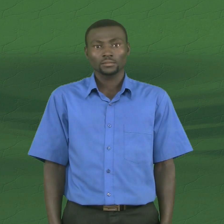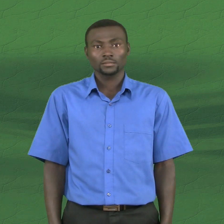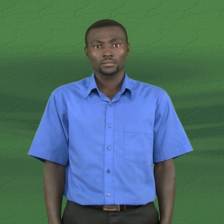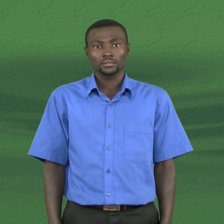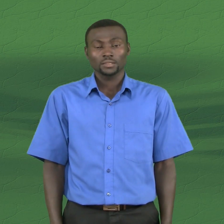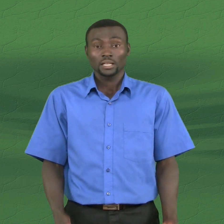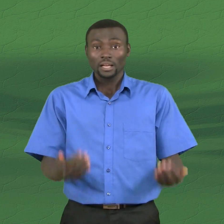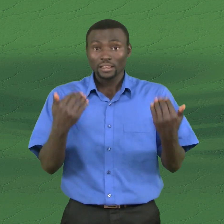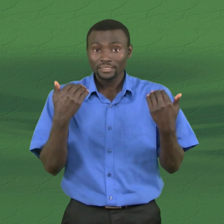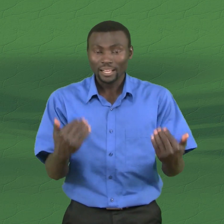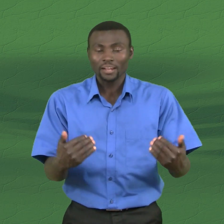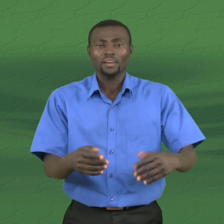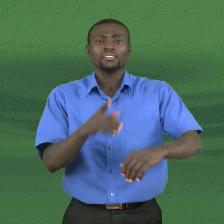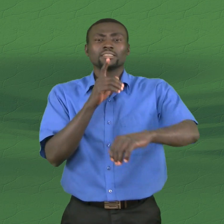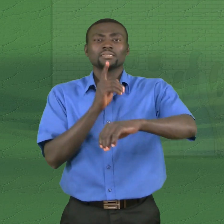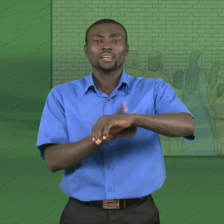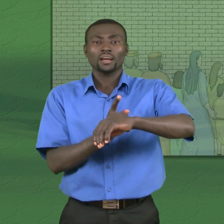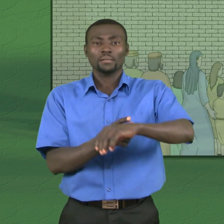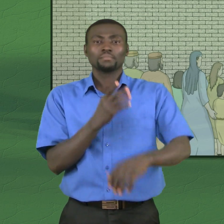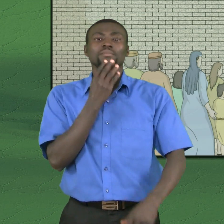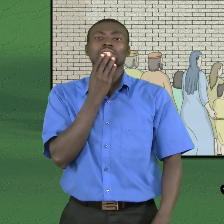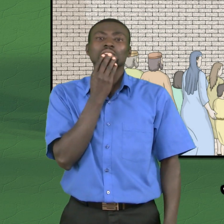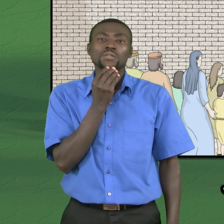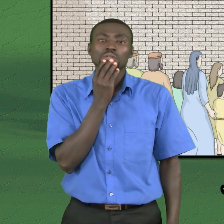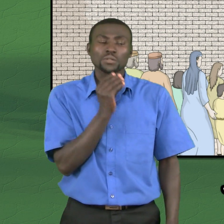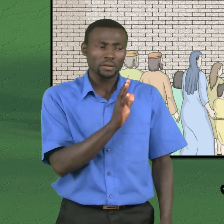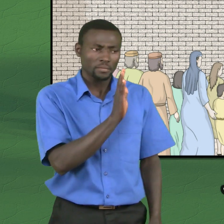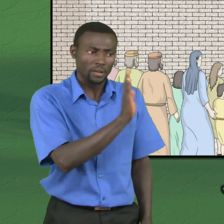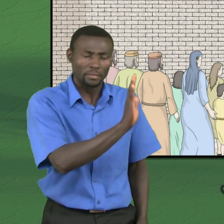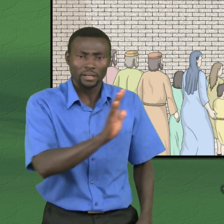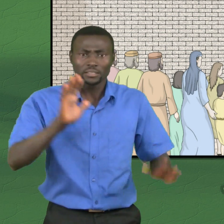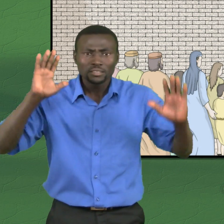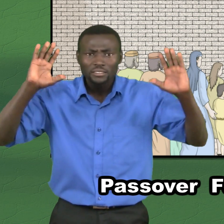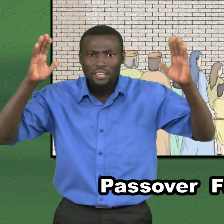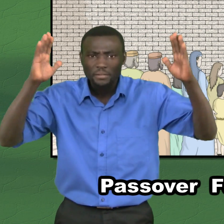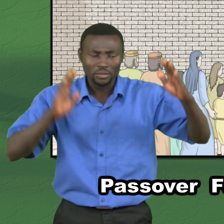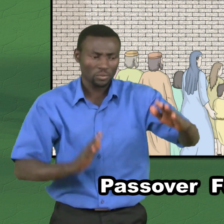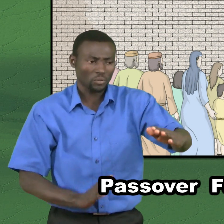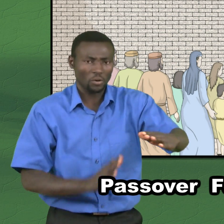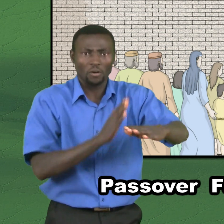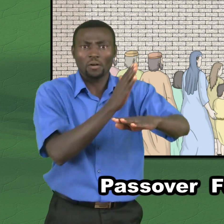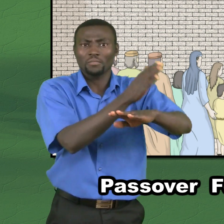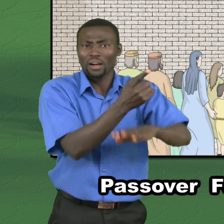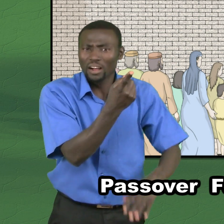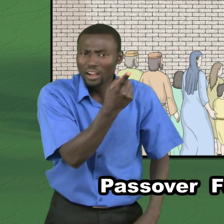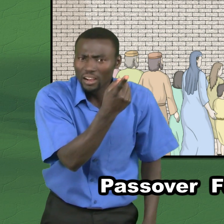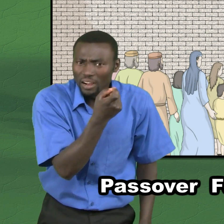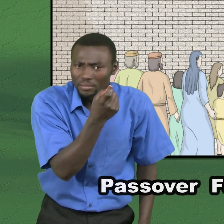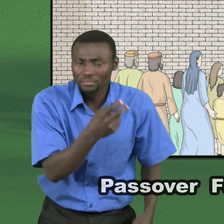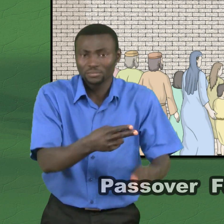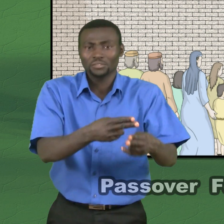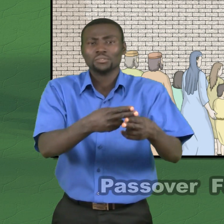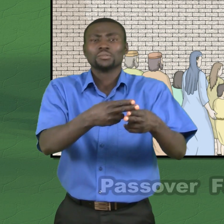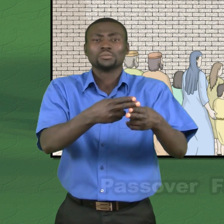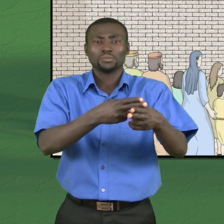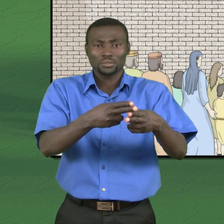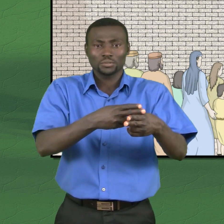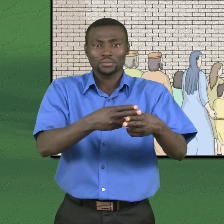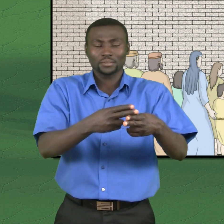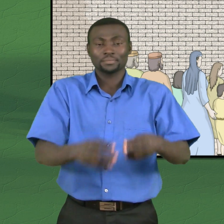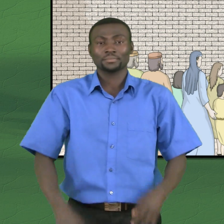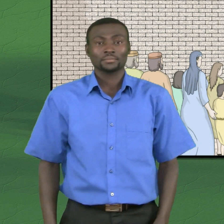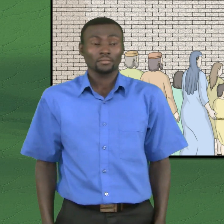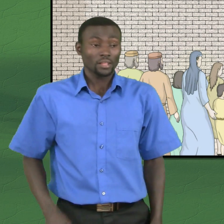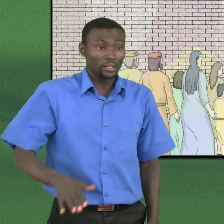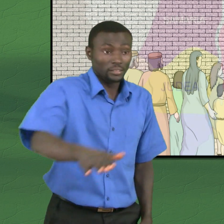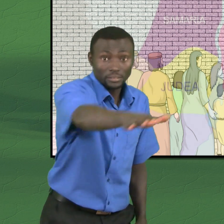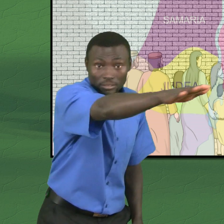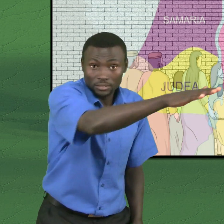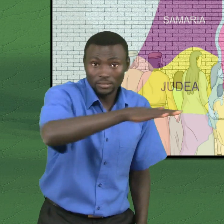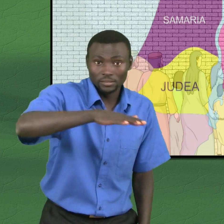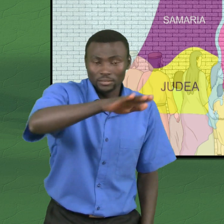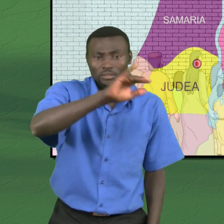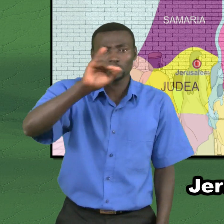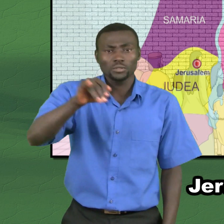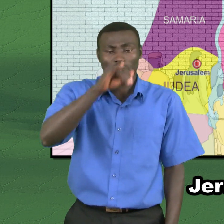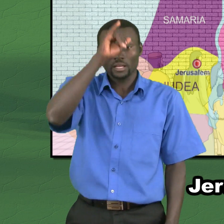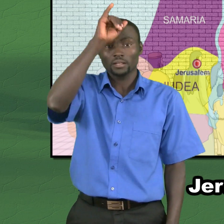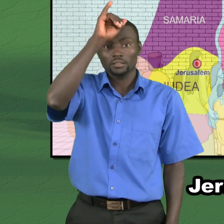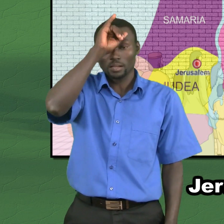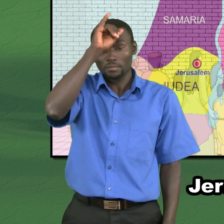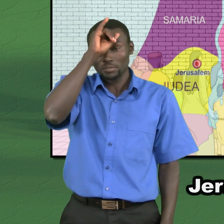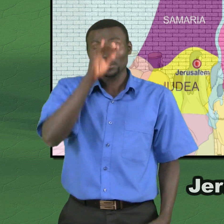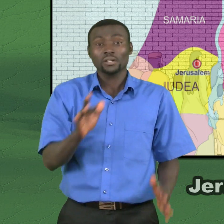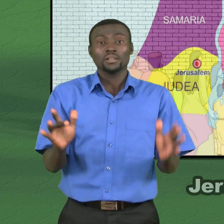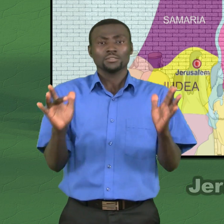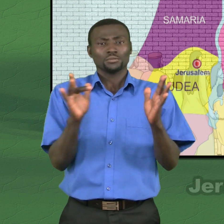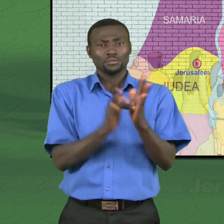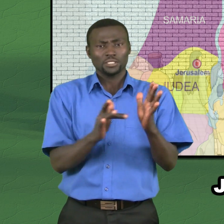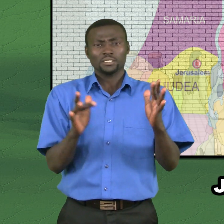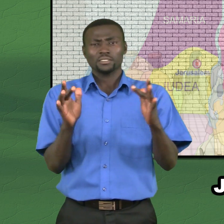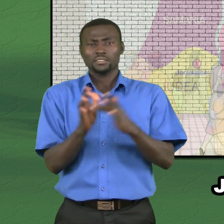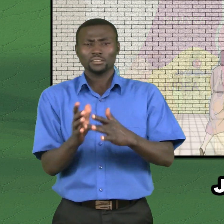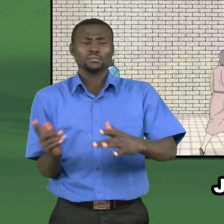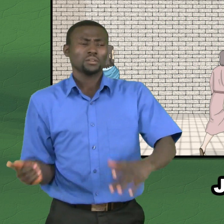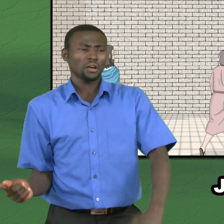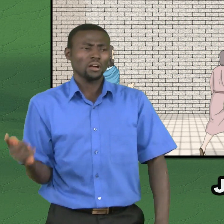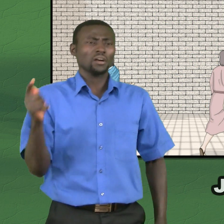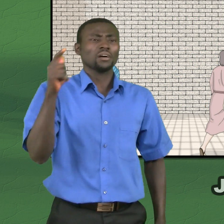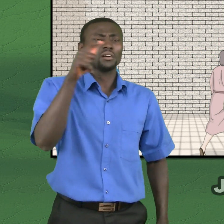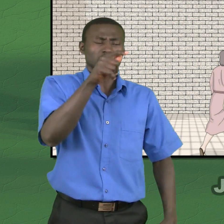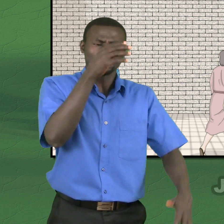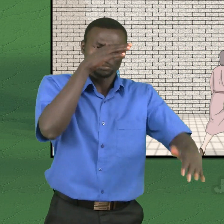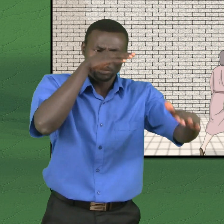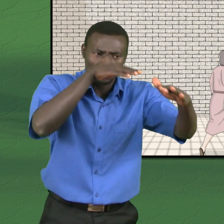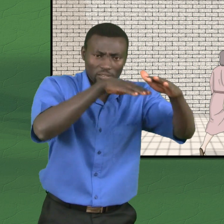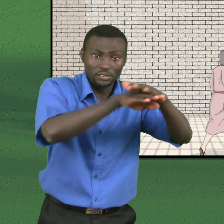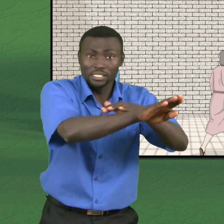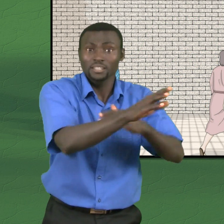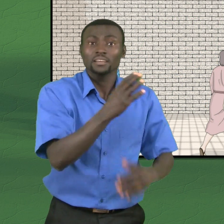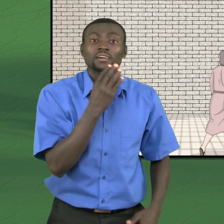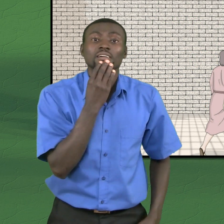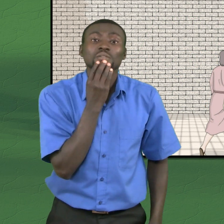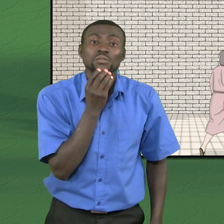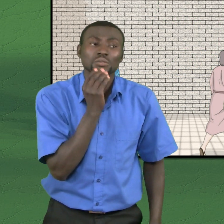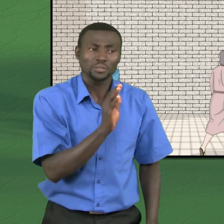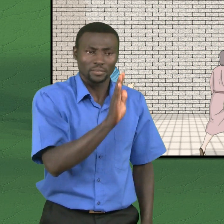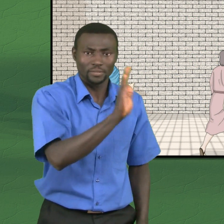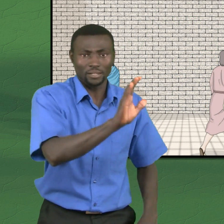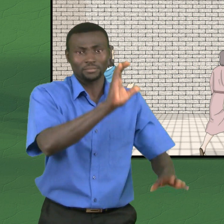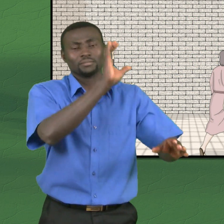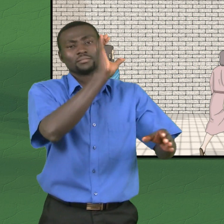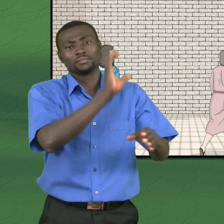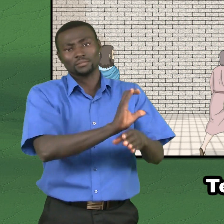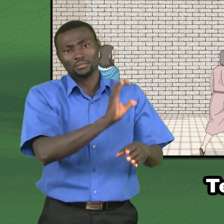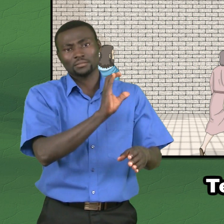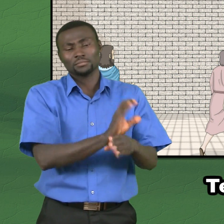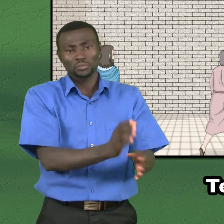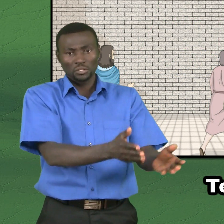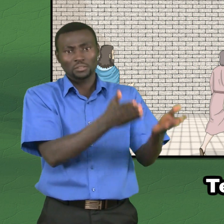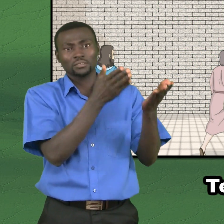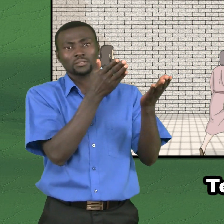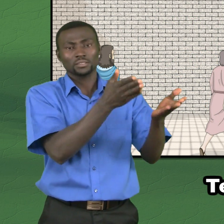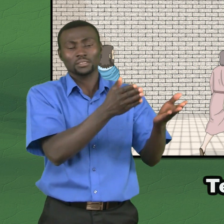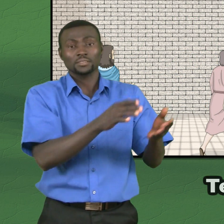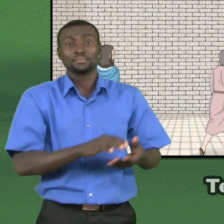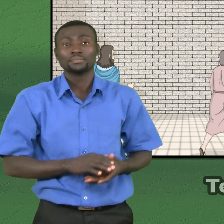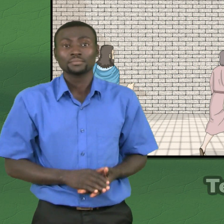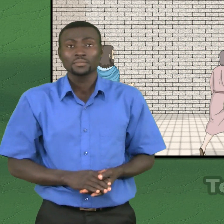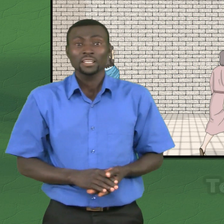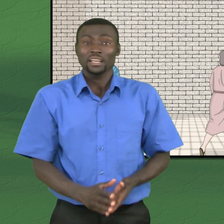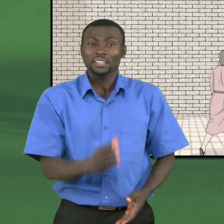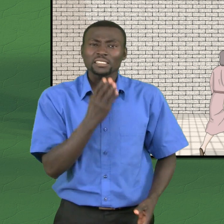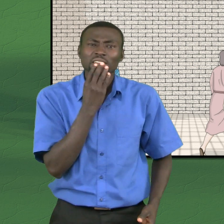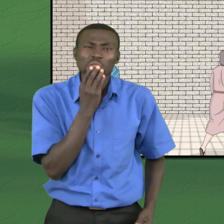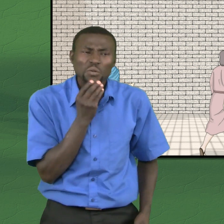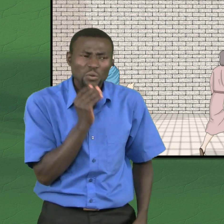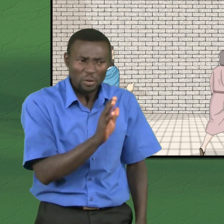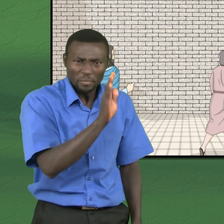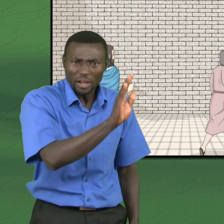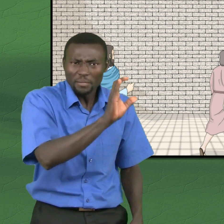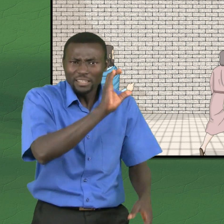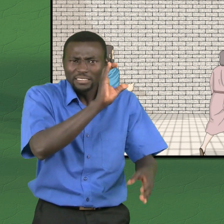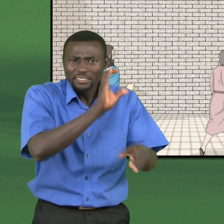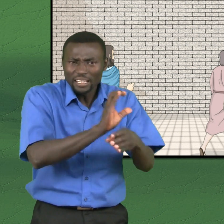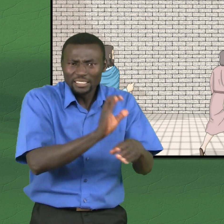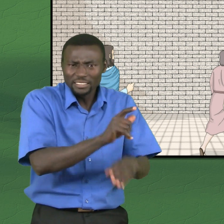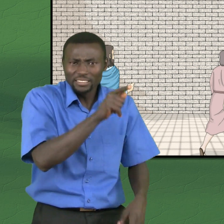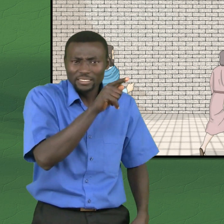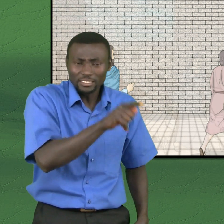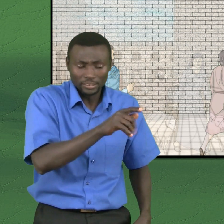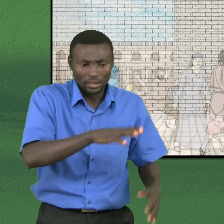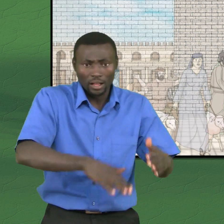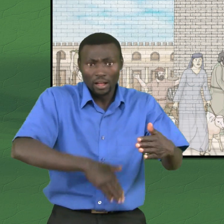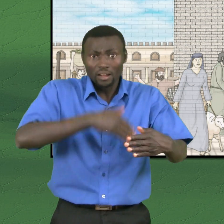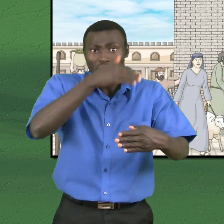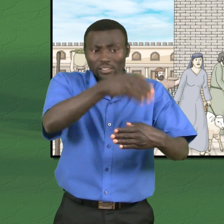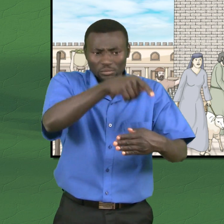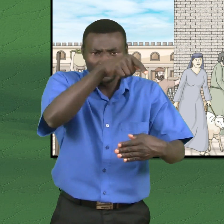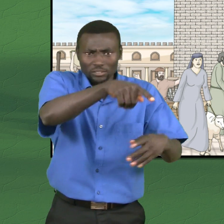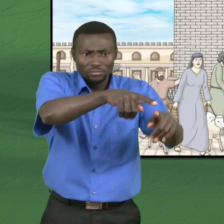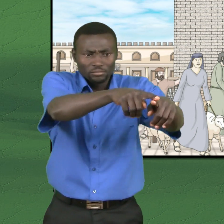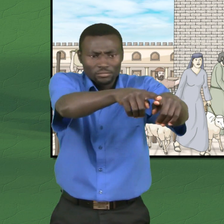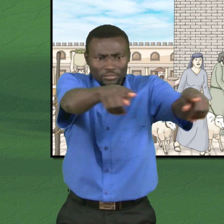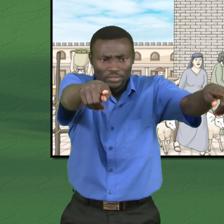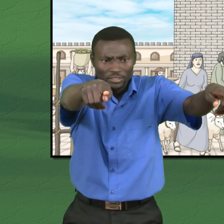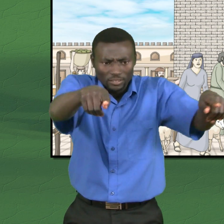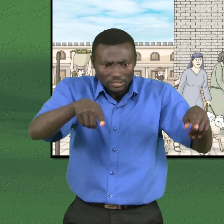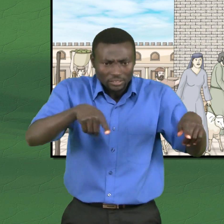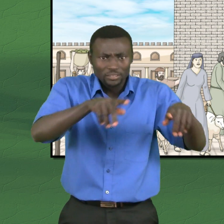When the Jewish Passover was near, Jesus went up to Jerusalem.